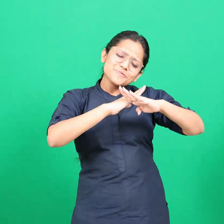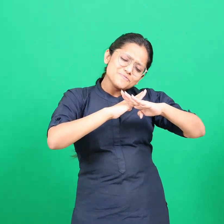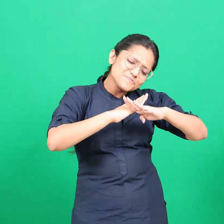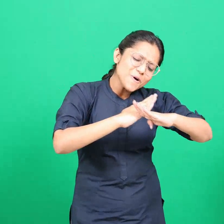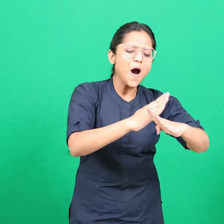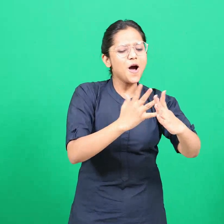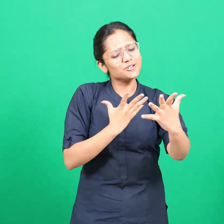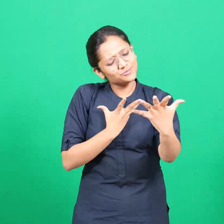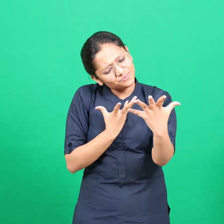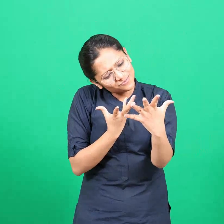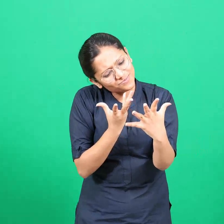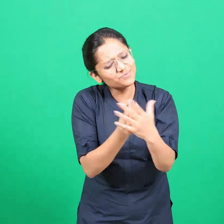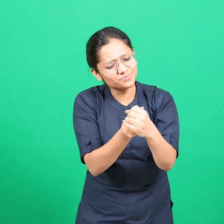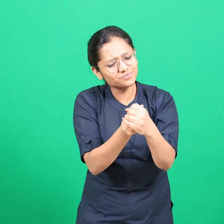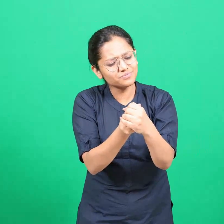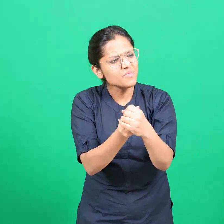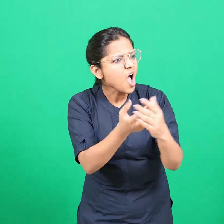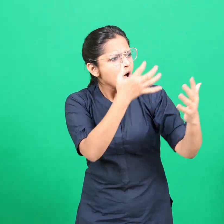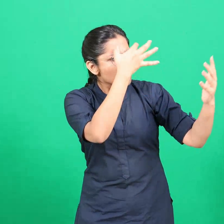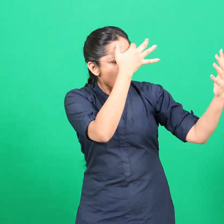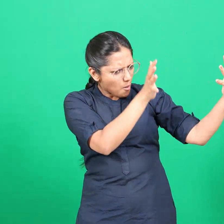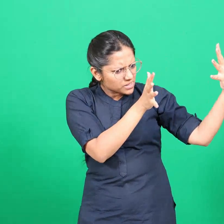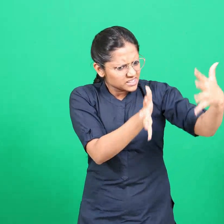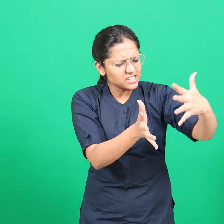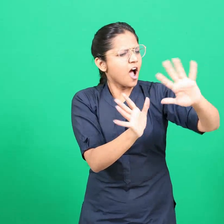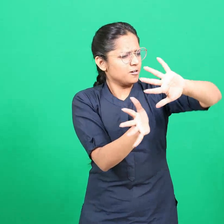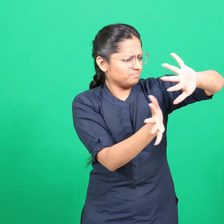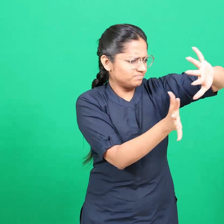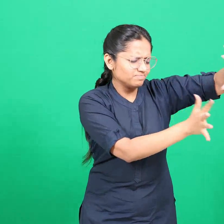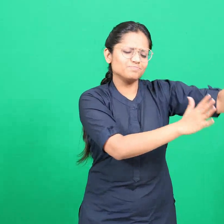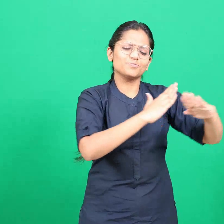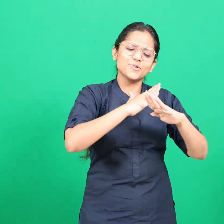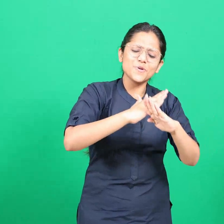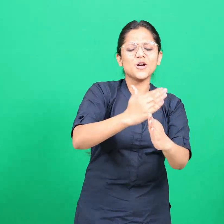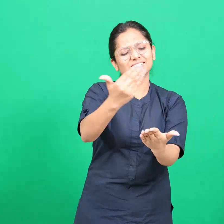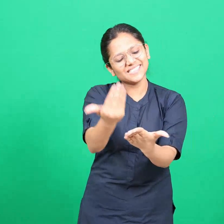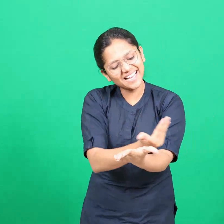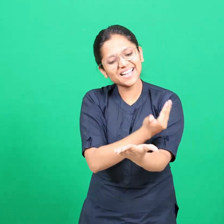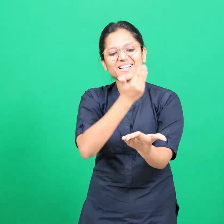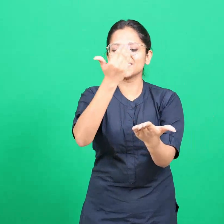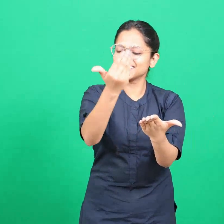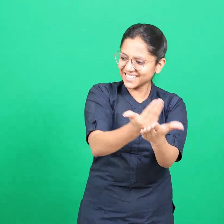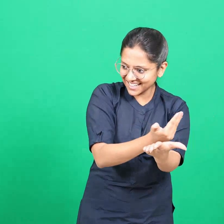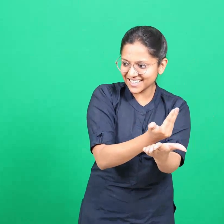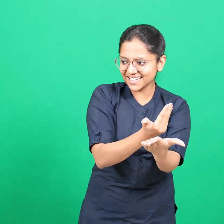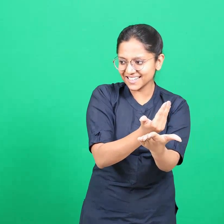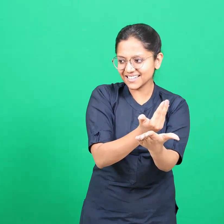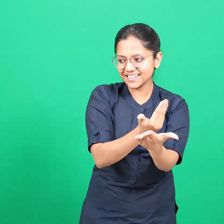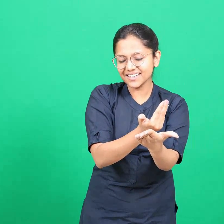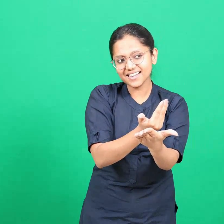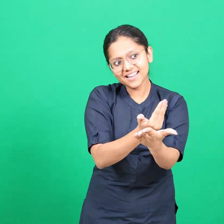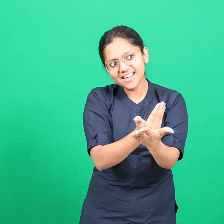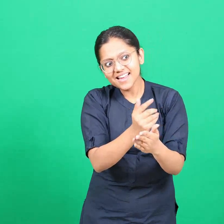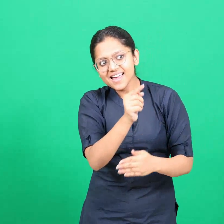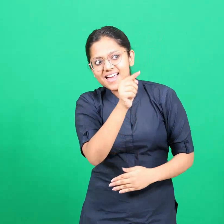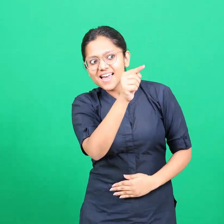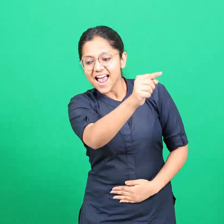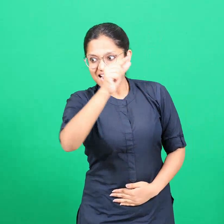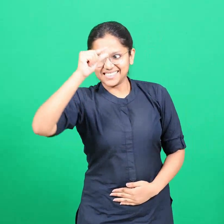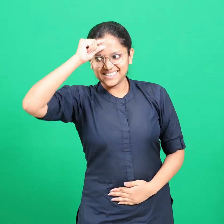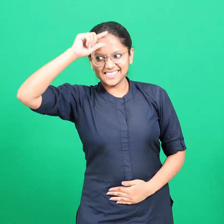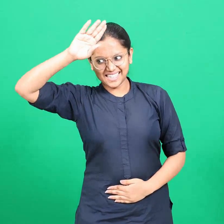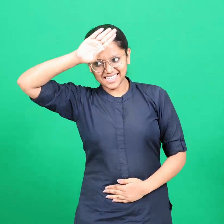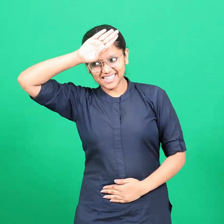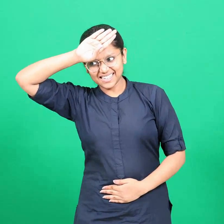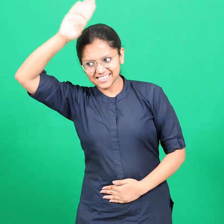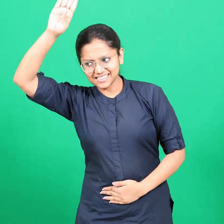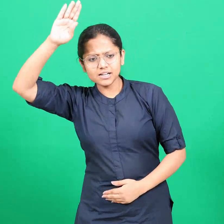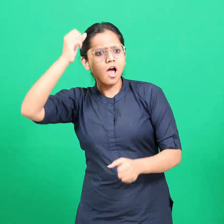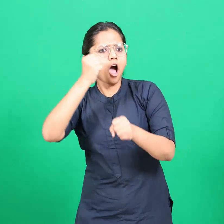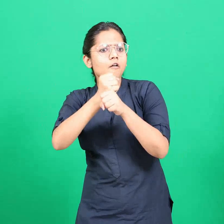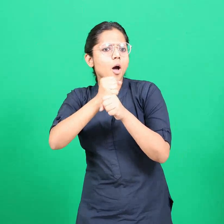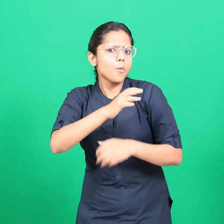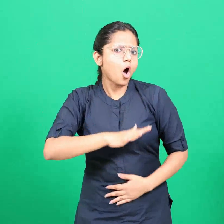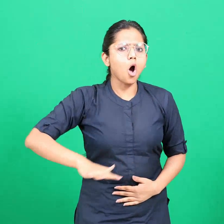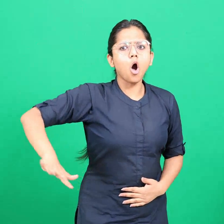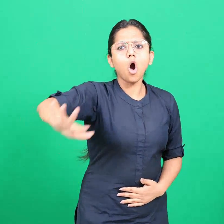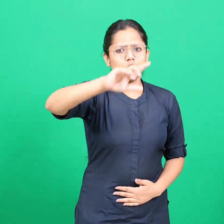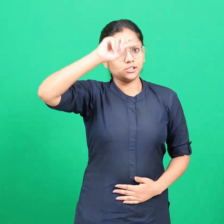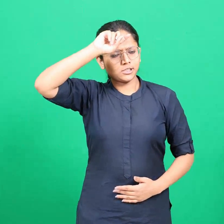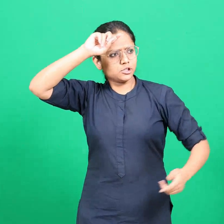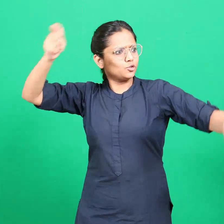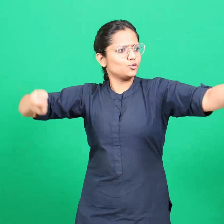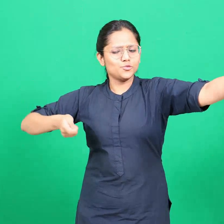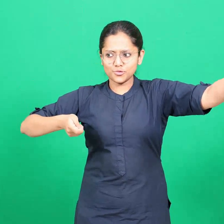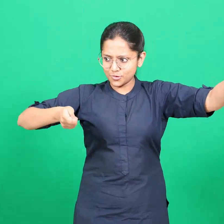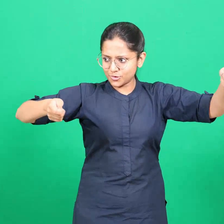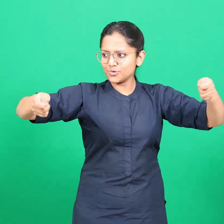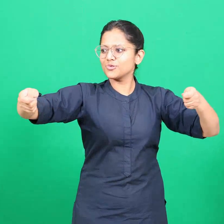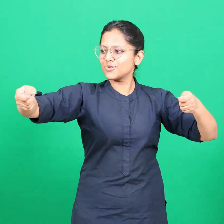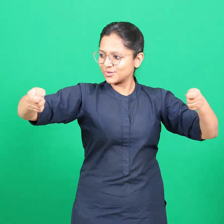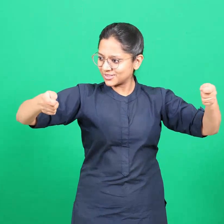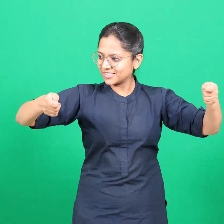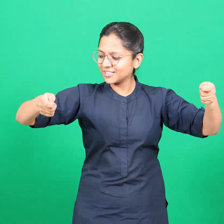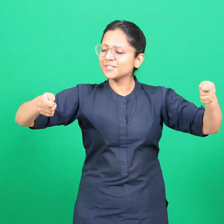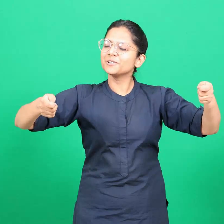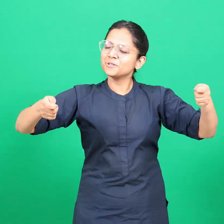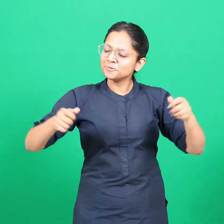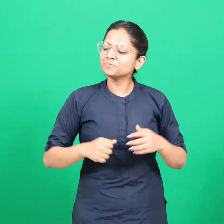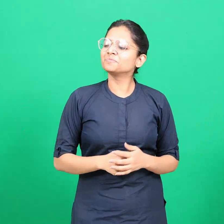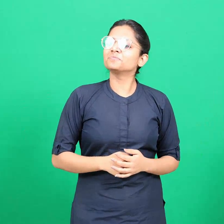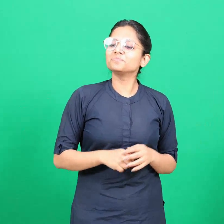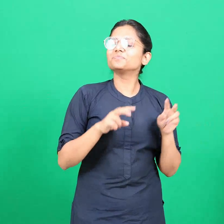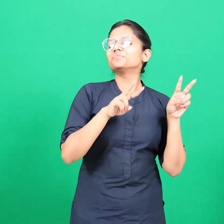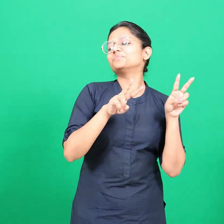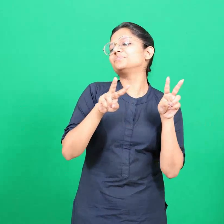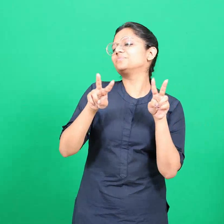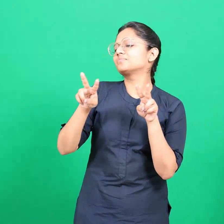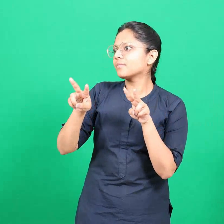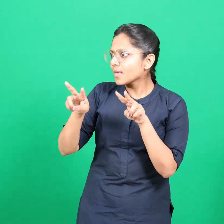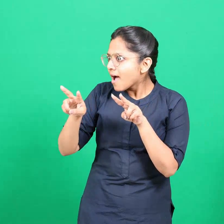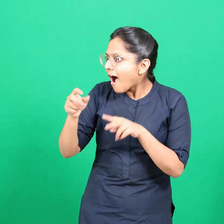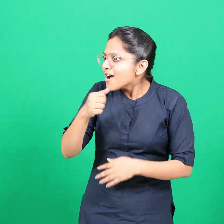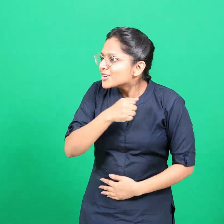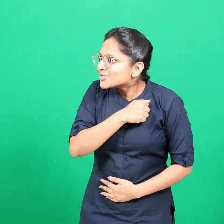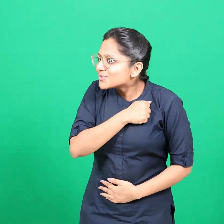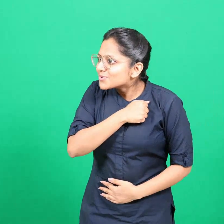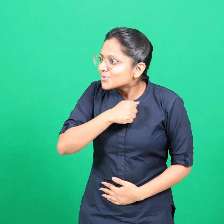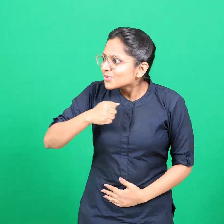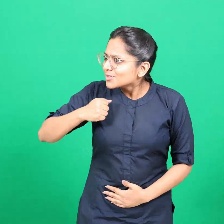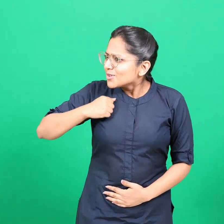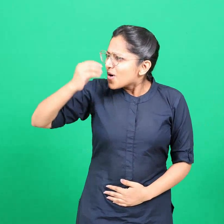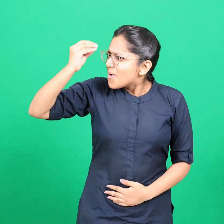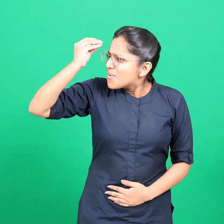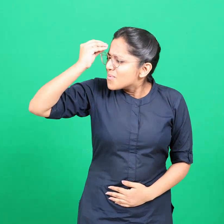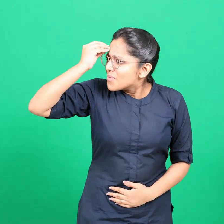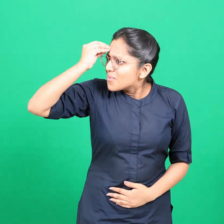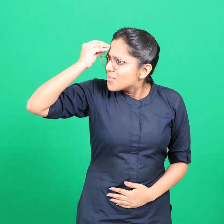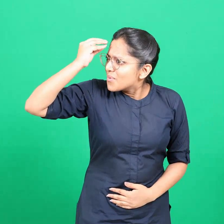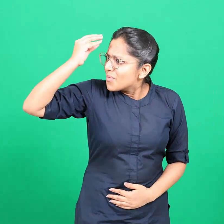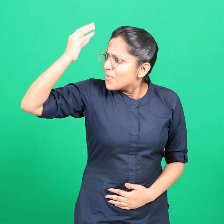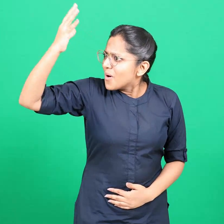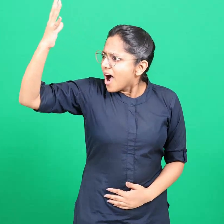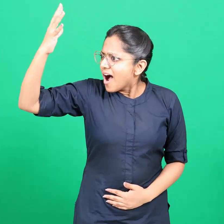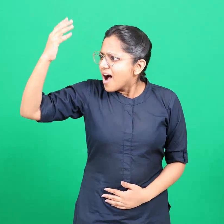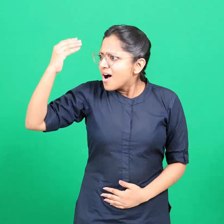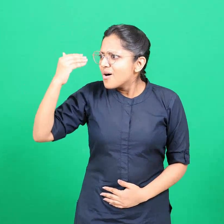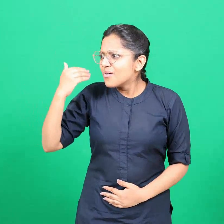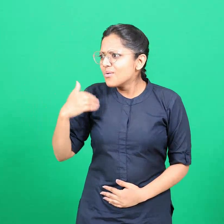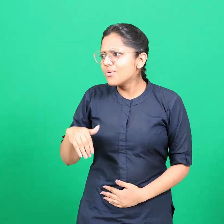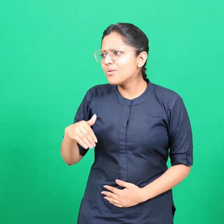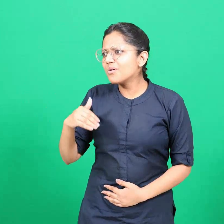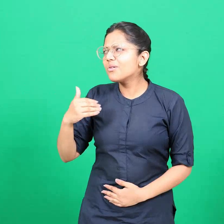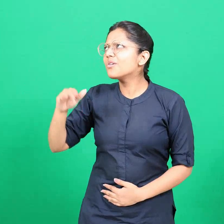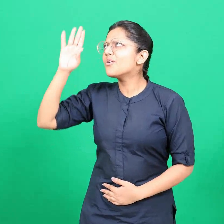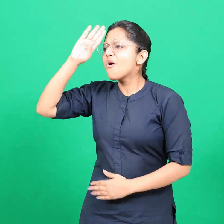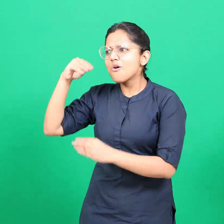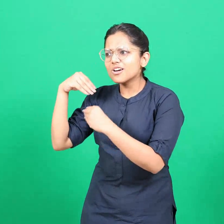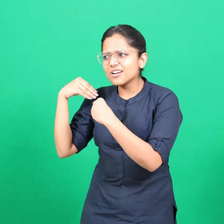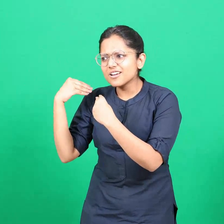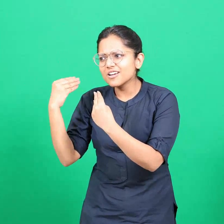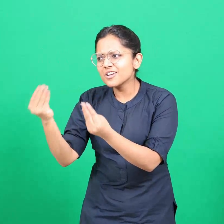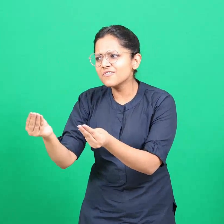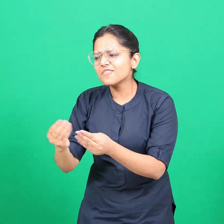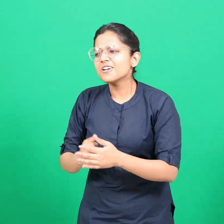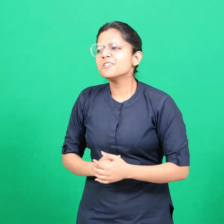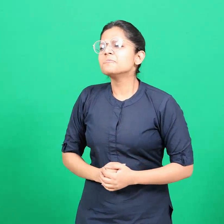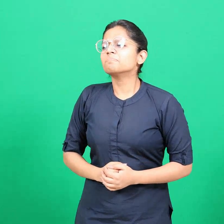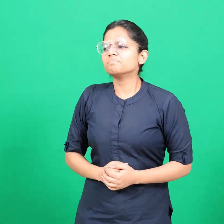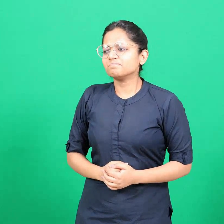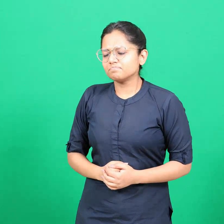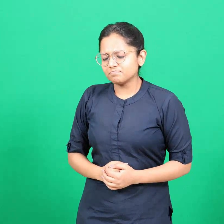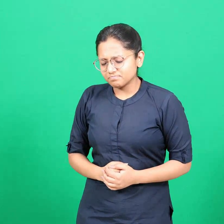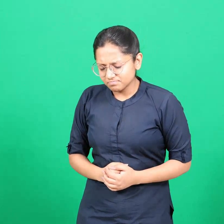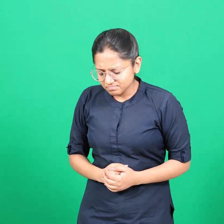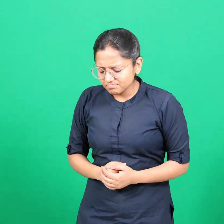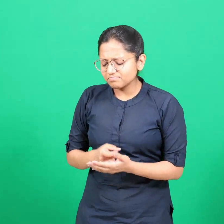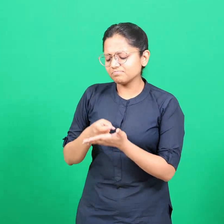But God was with him and rescued him from all his troubles.